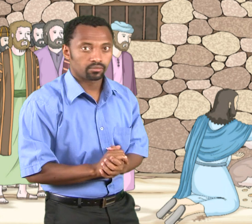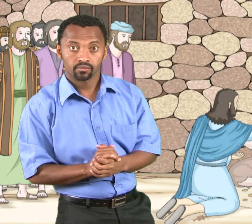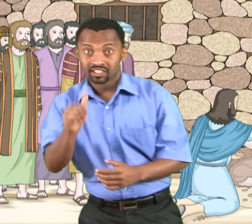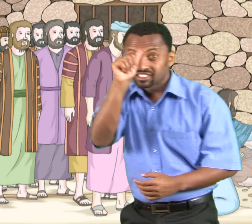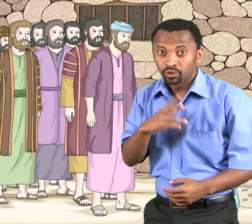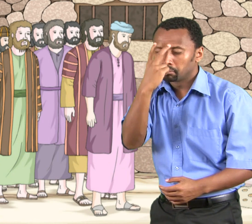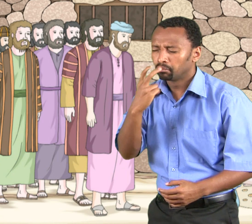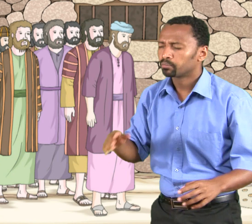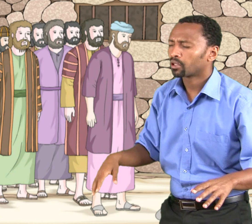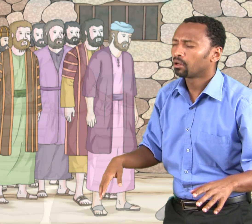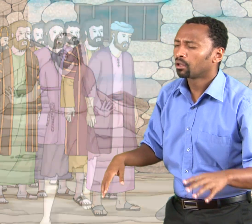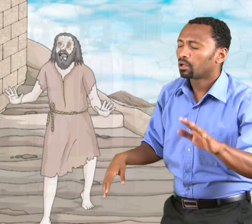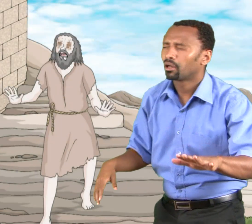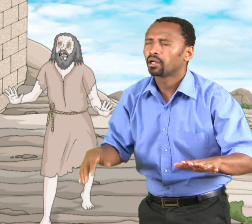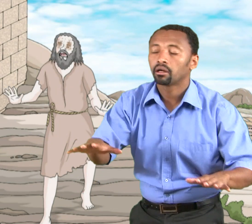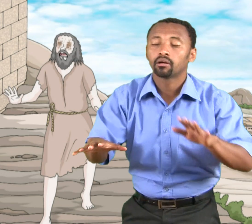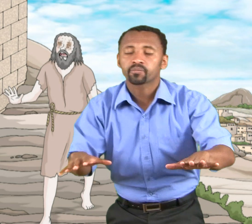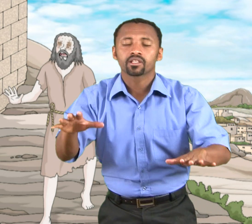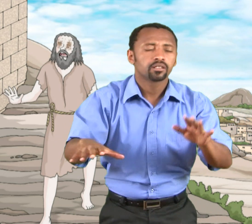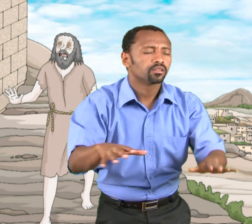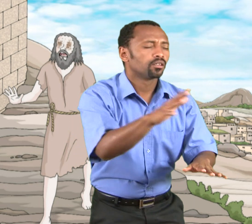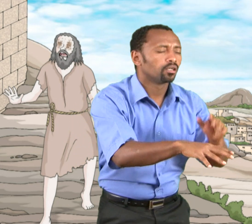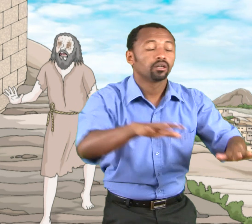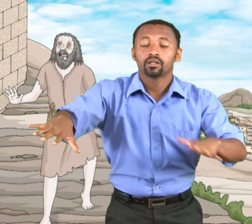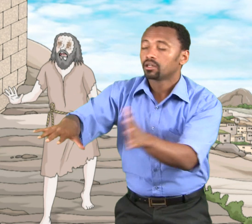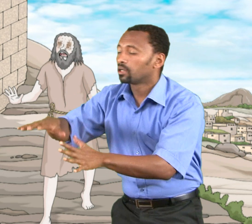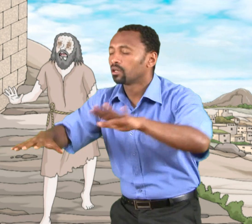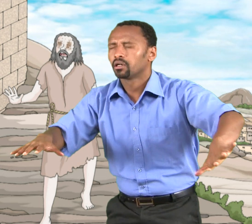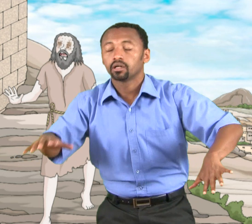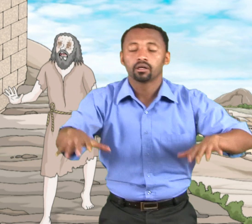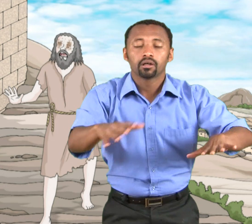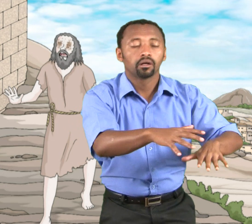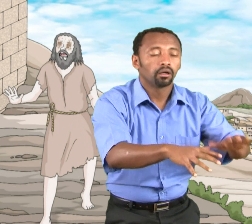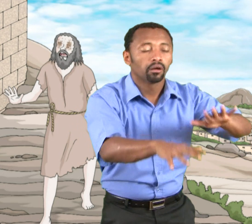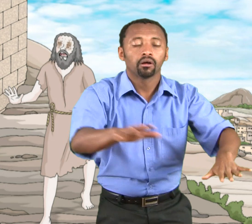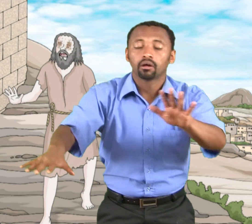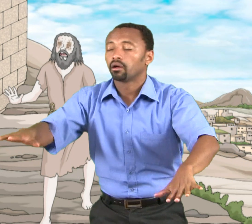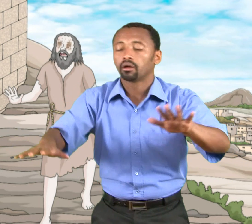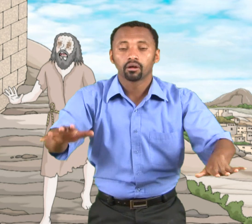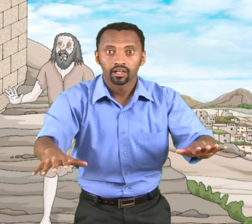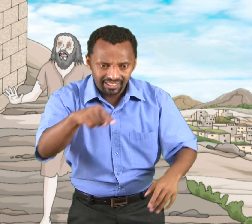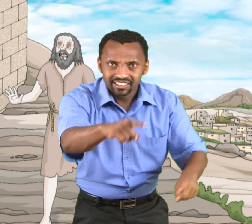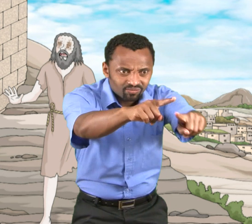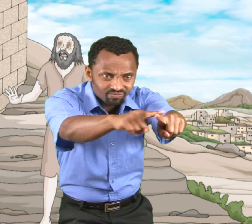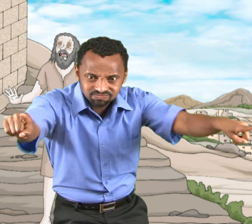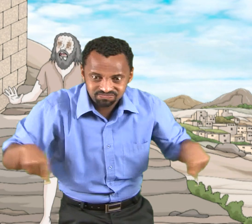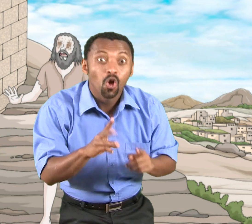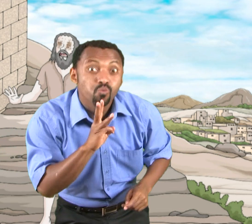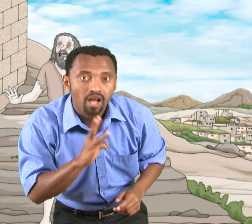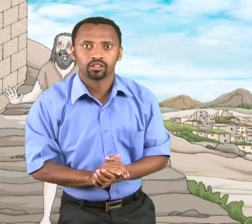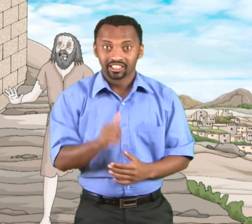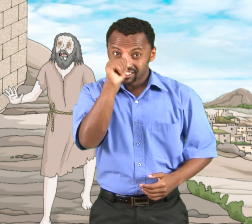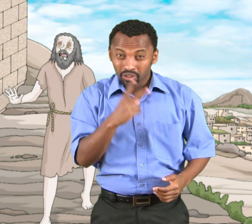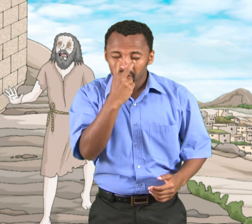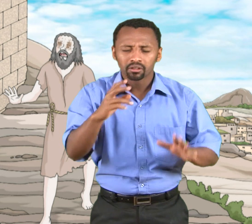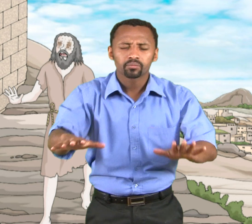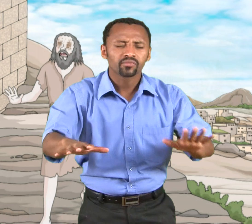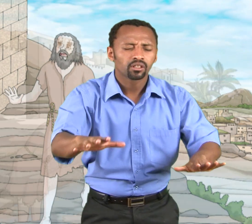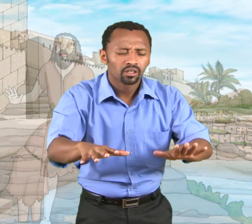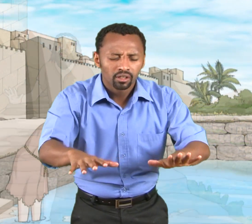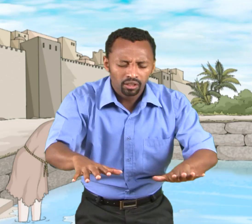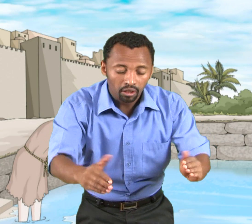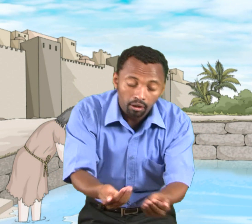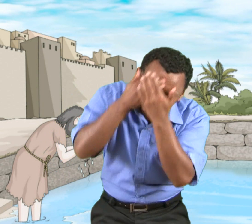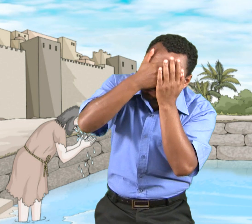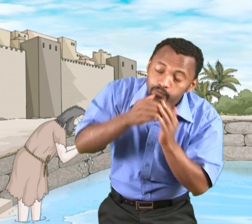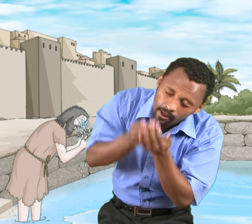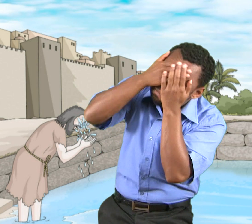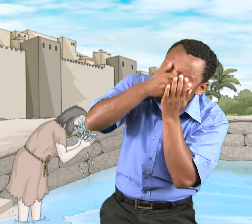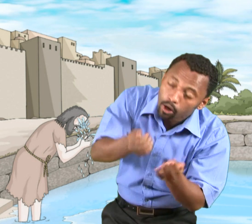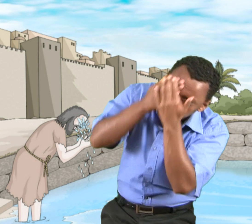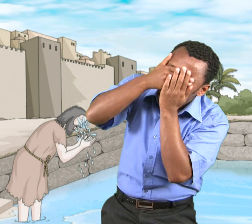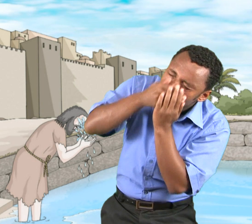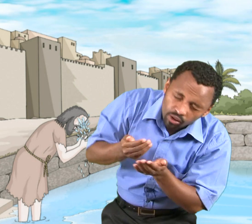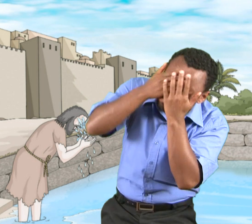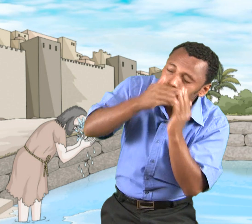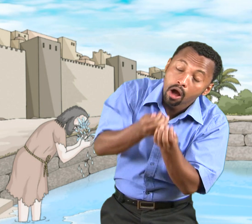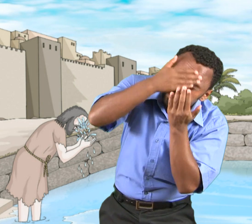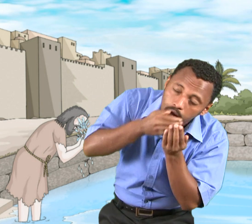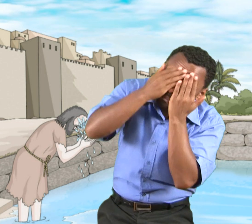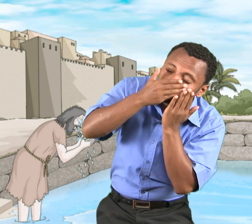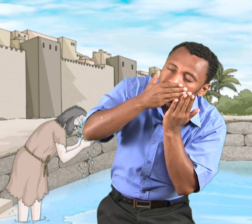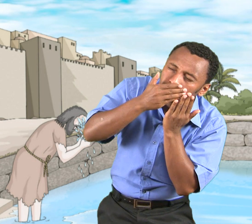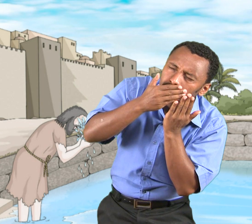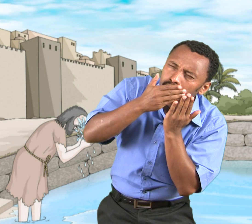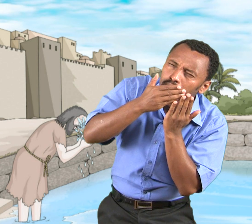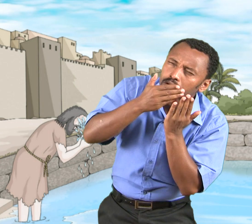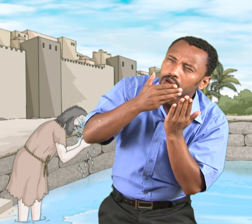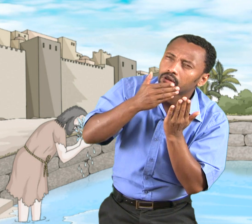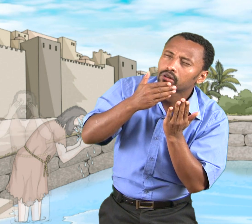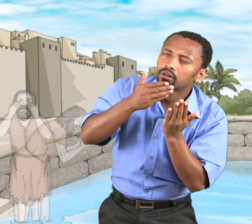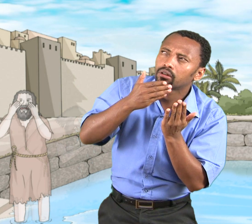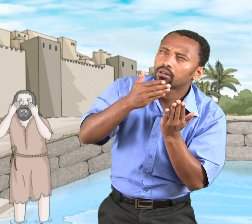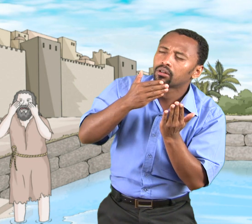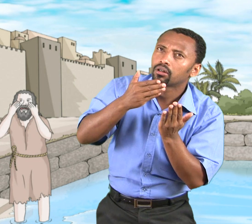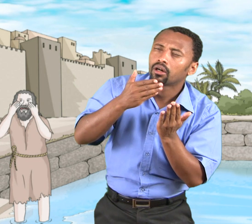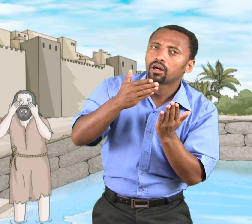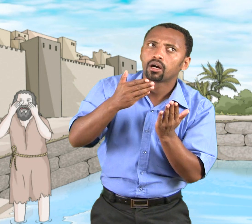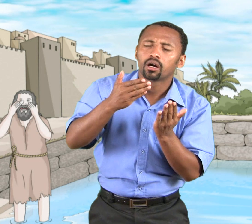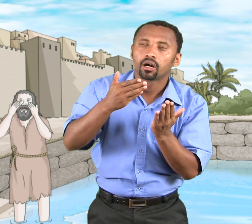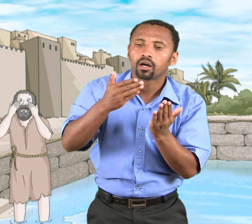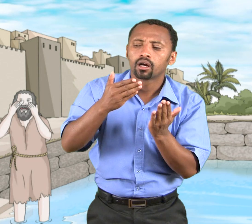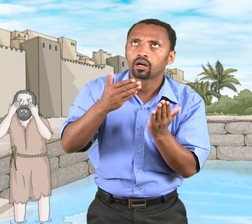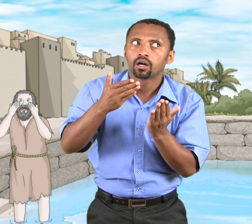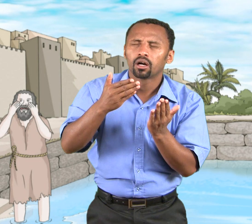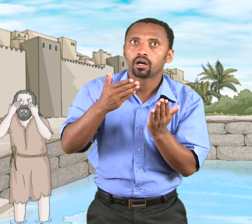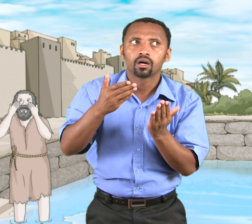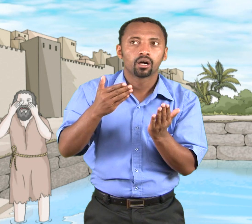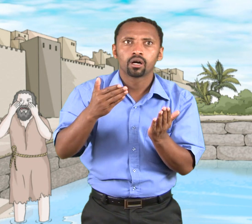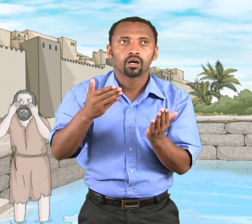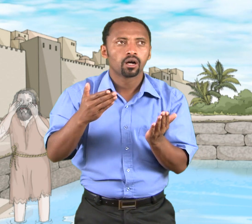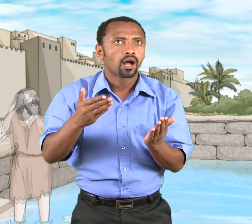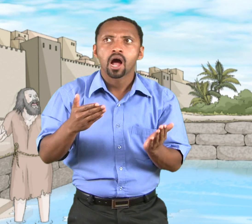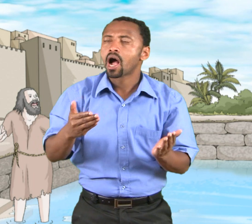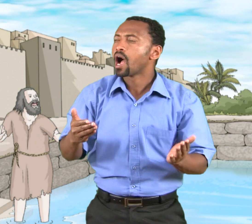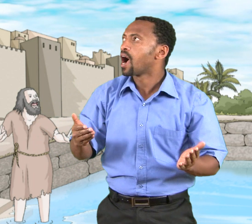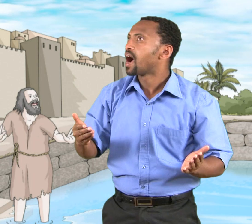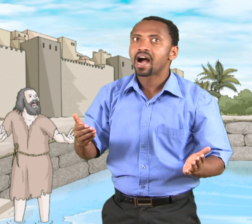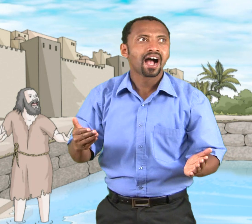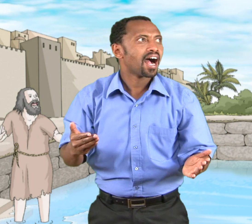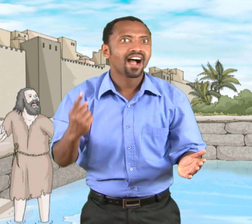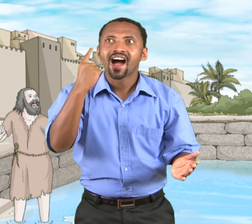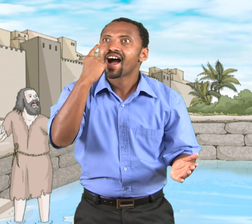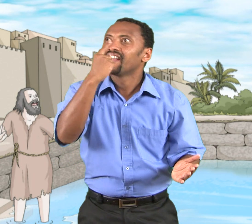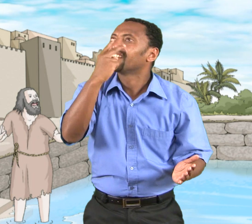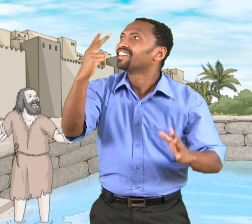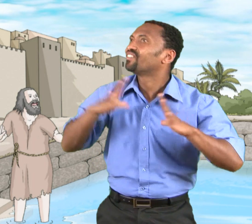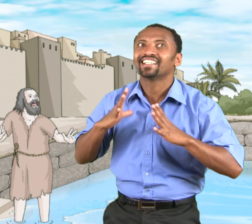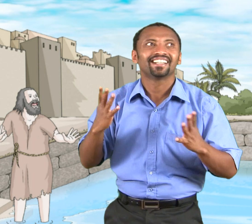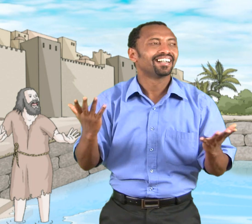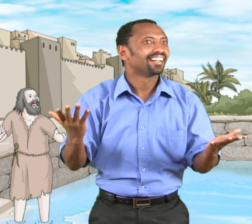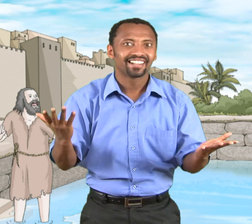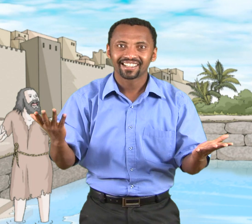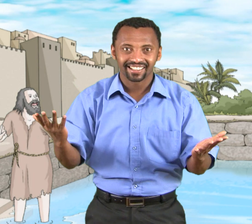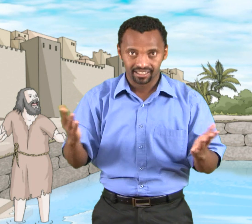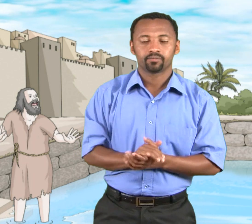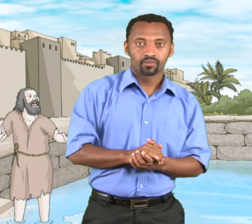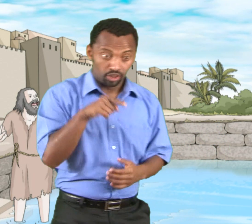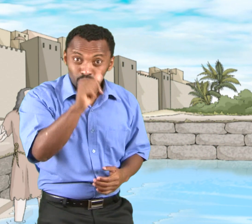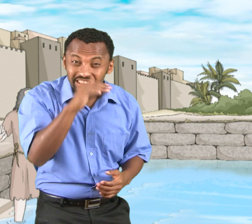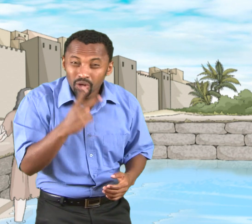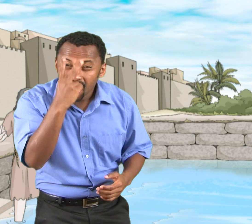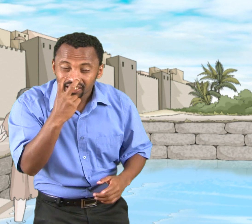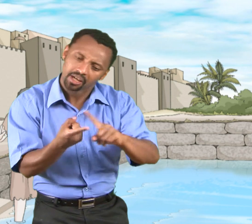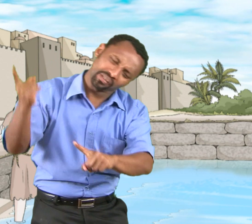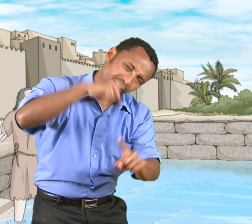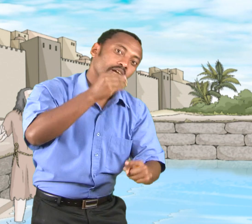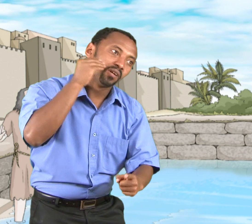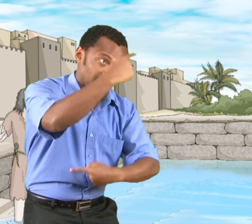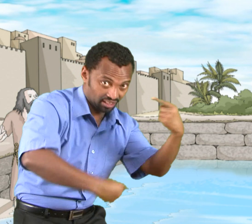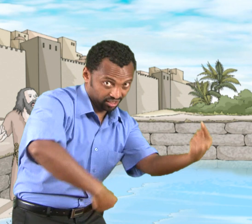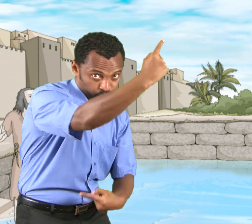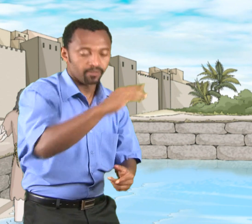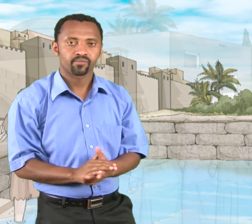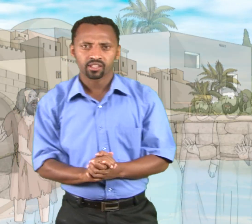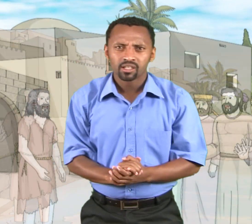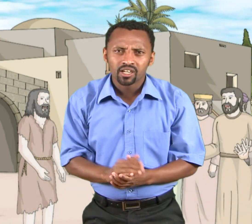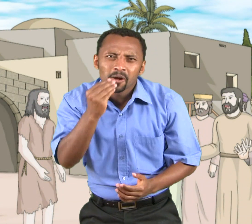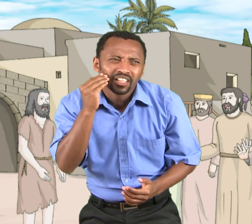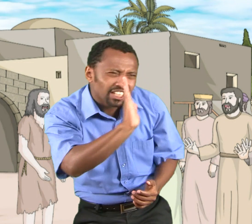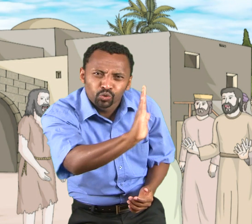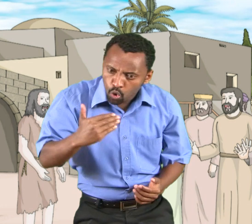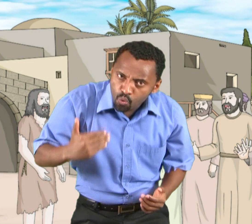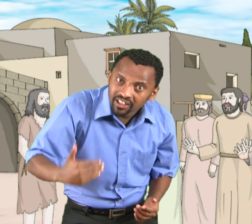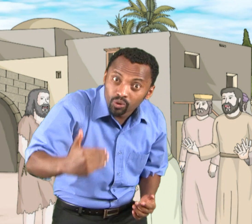So the man went and washed, and came back seeing.